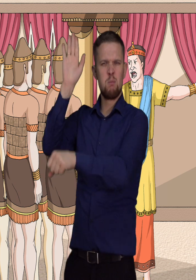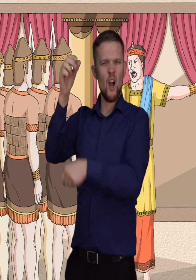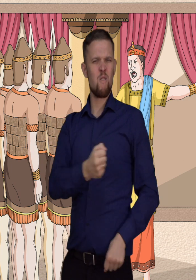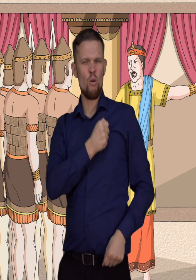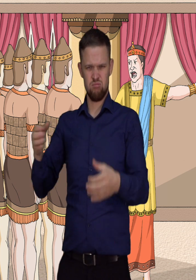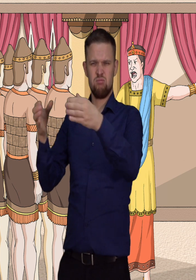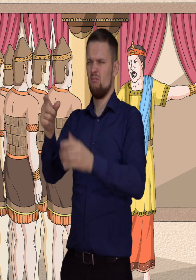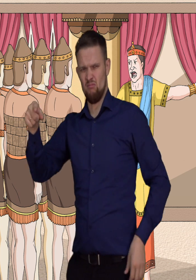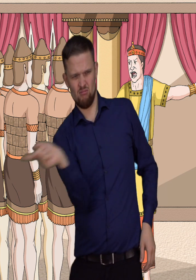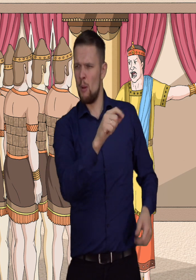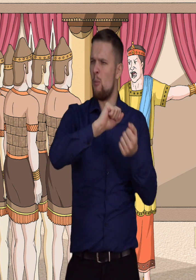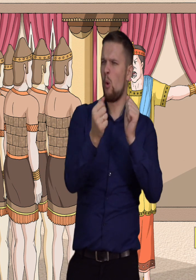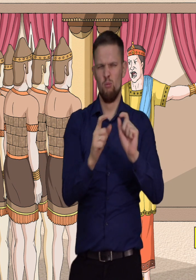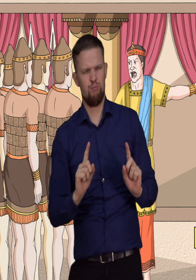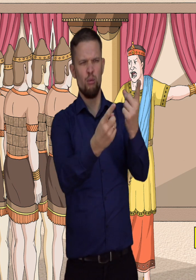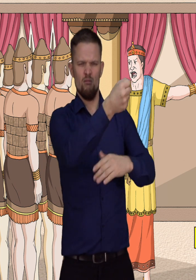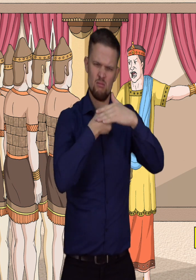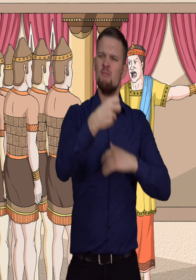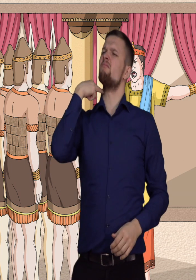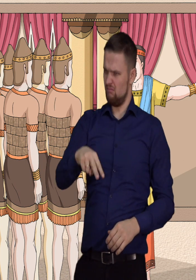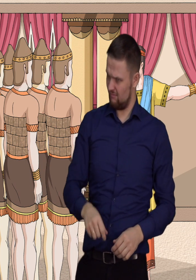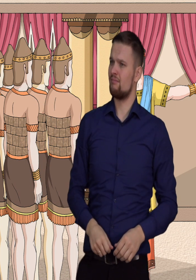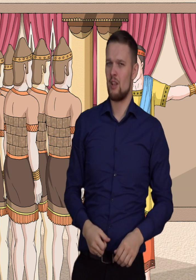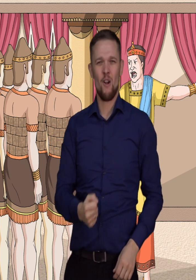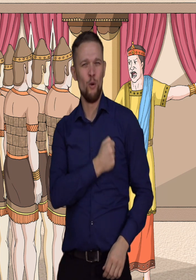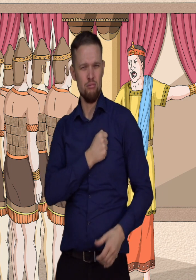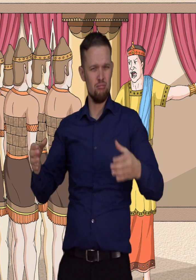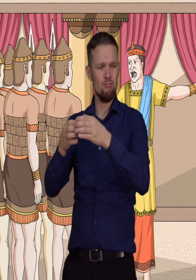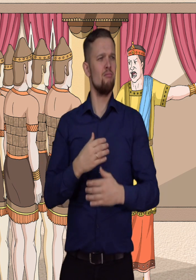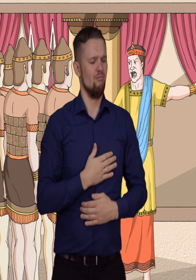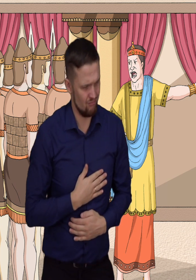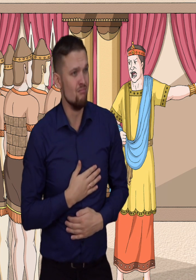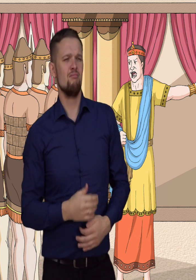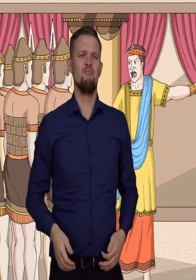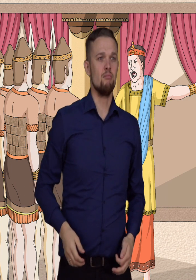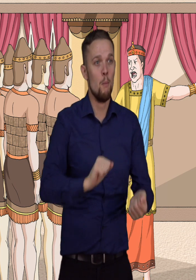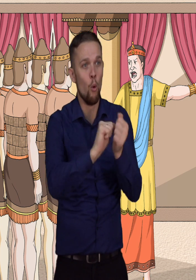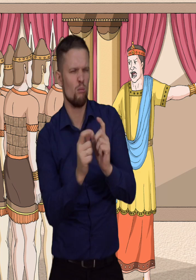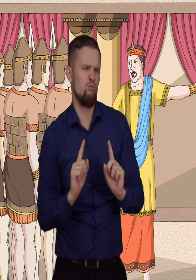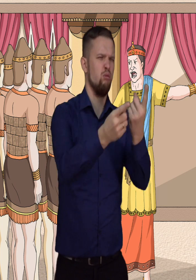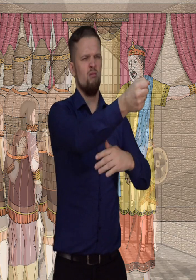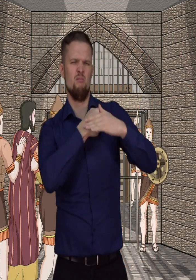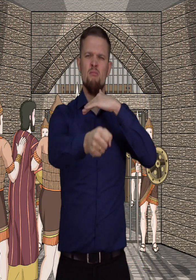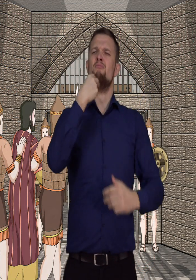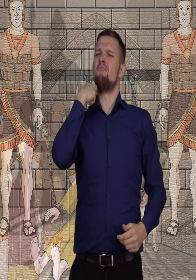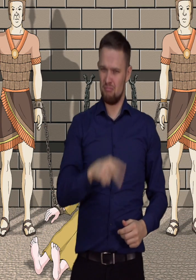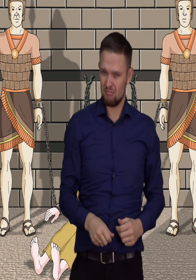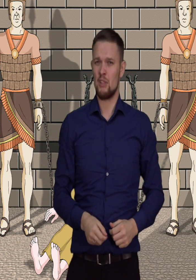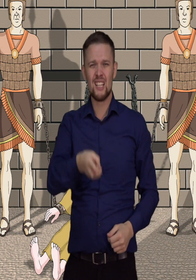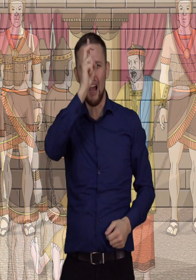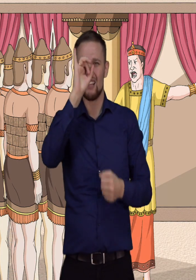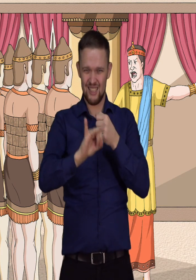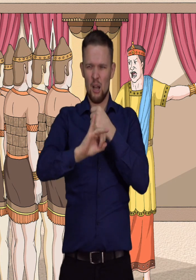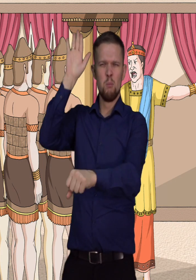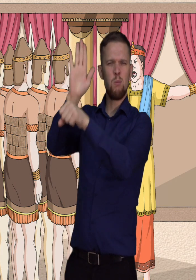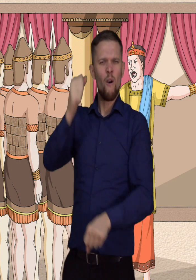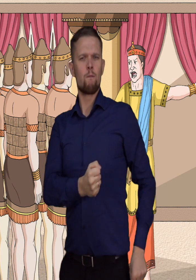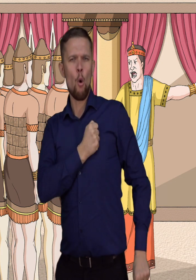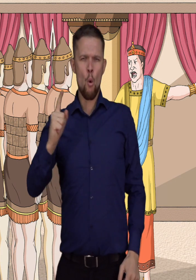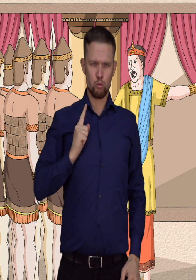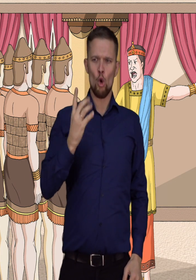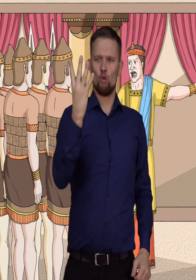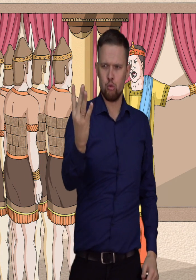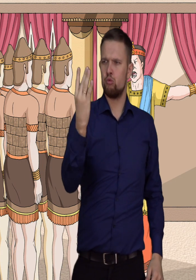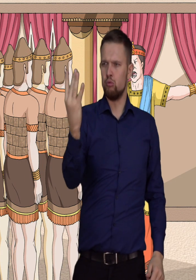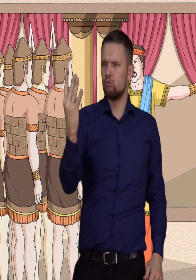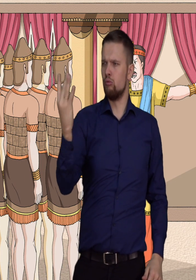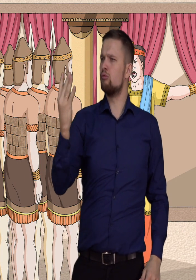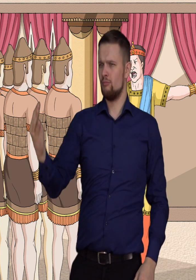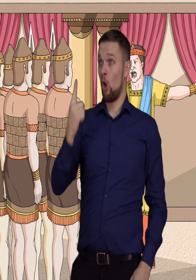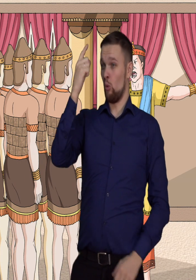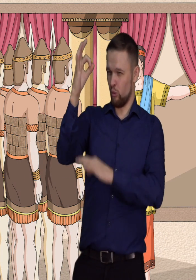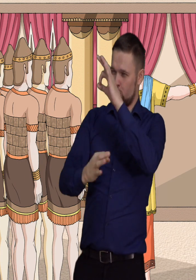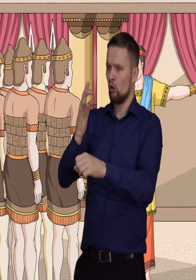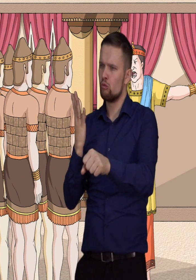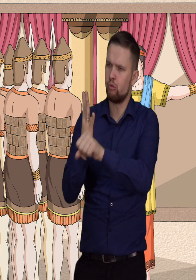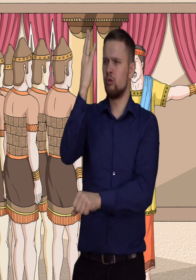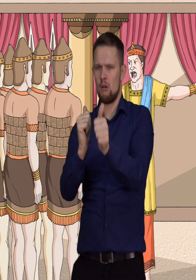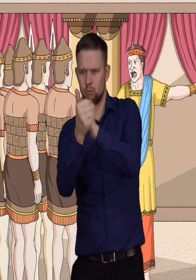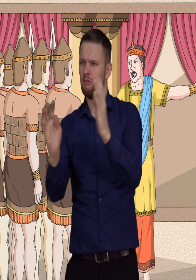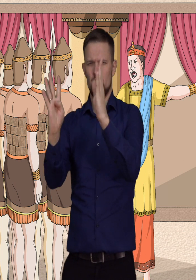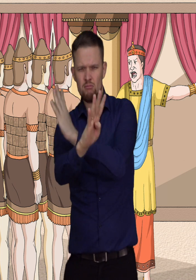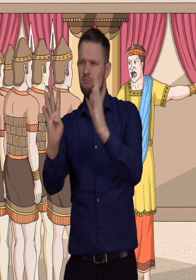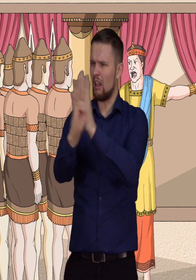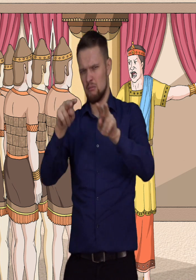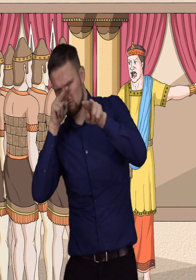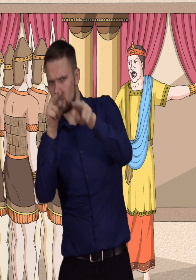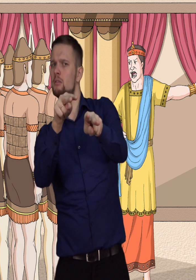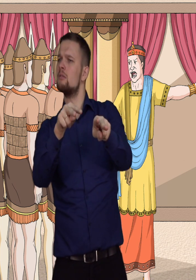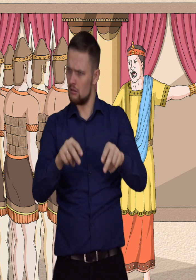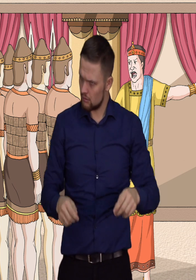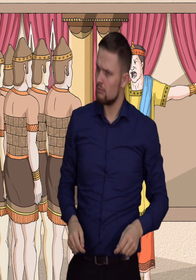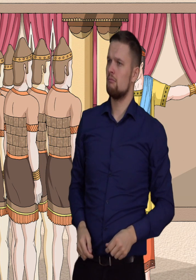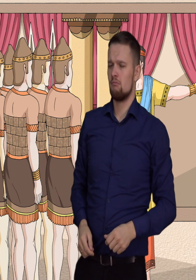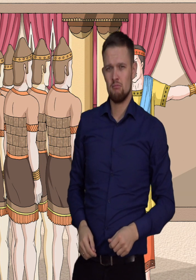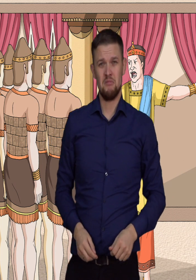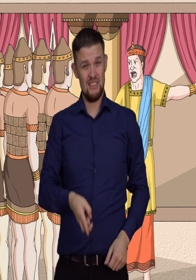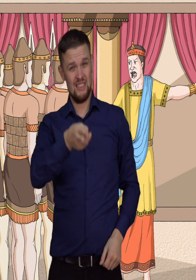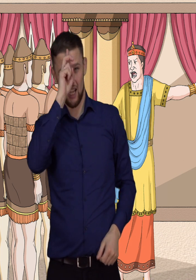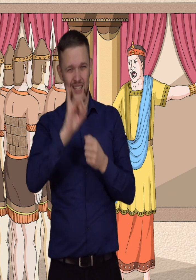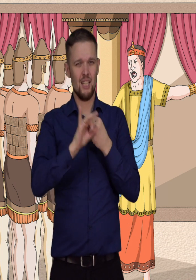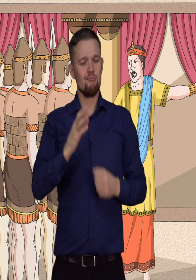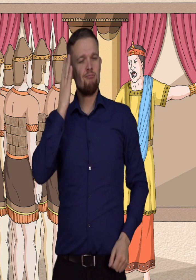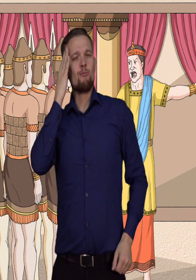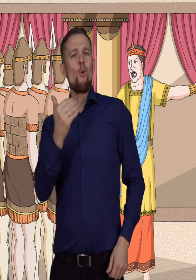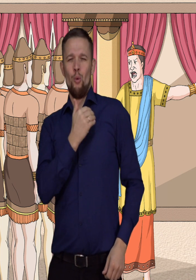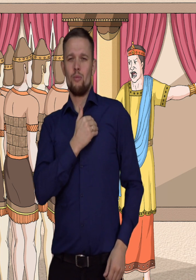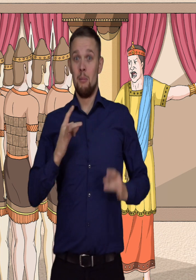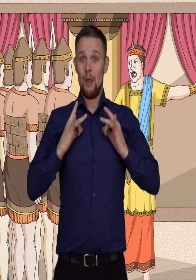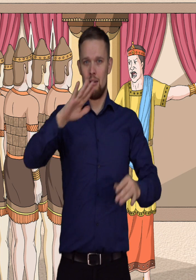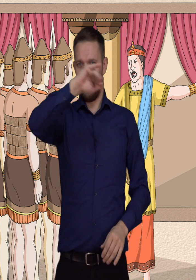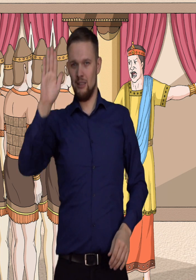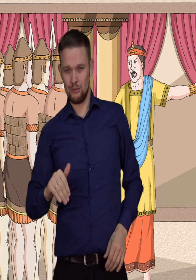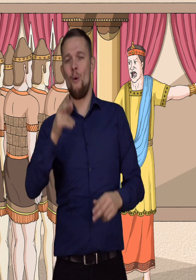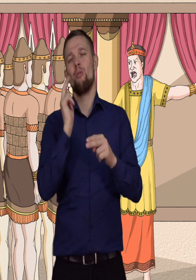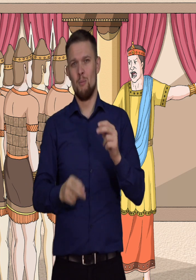He arrested him and put him in prison, handing him over to be guarded by four squads of four soldiers each.